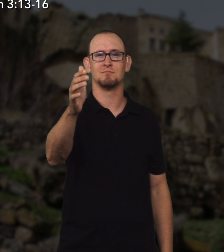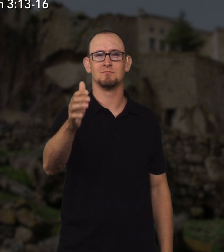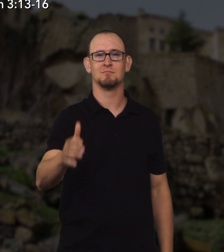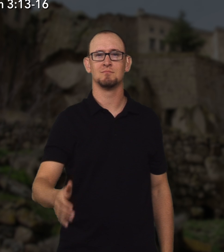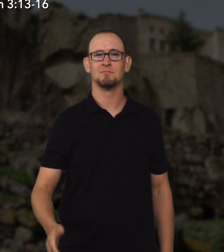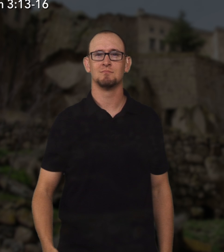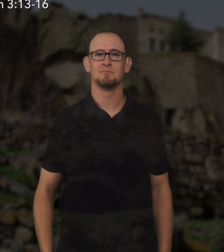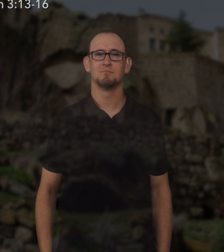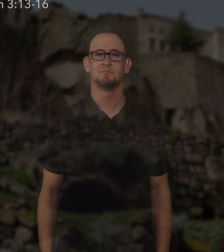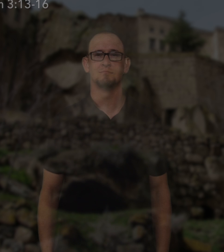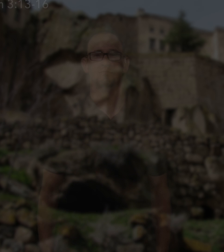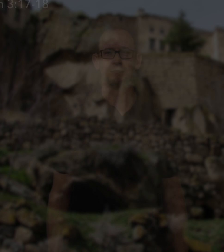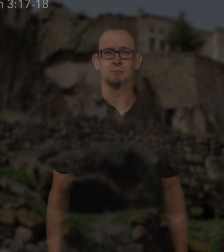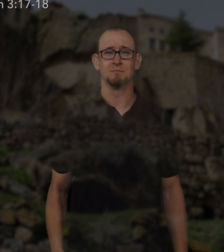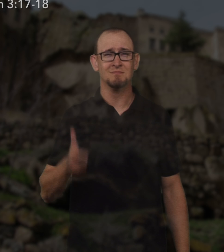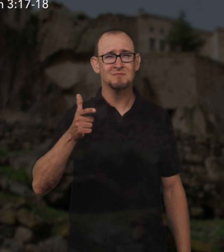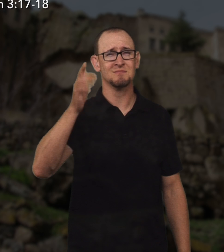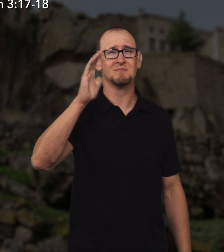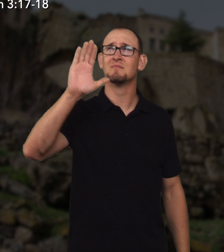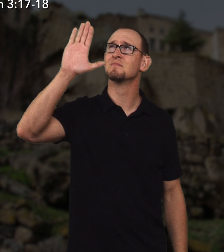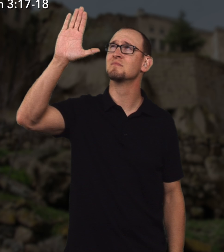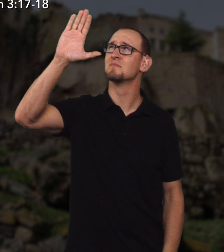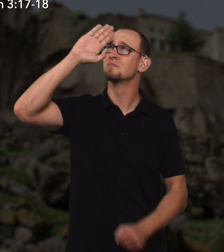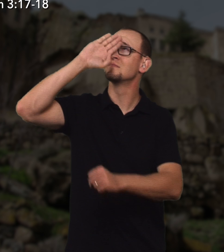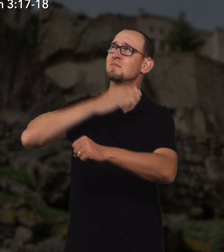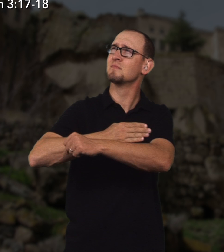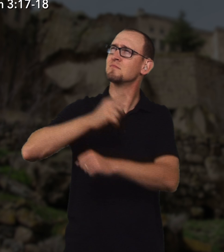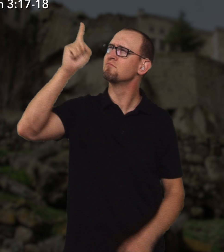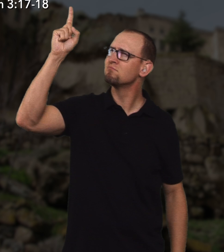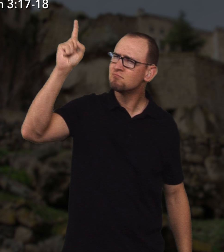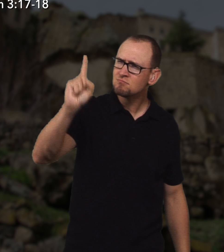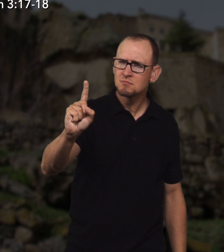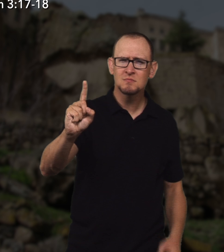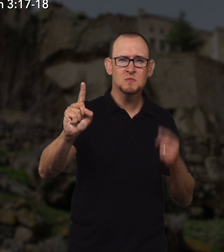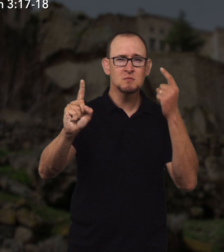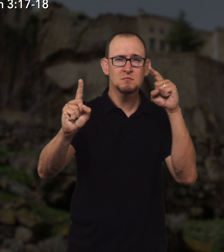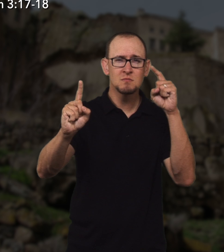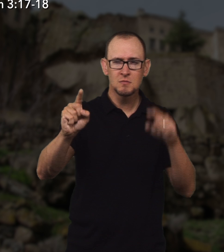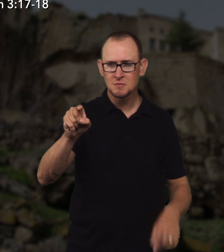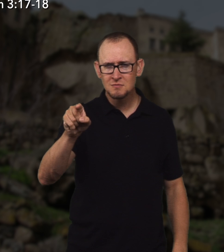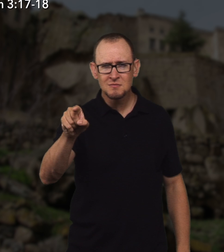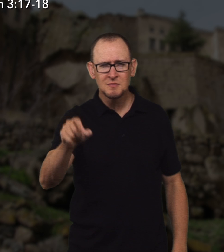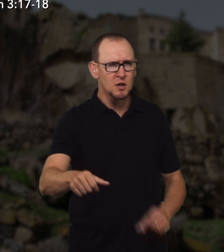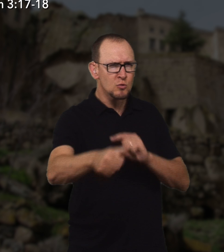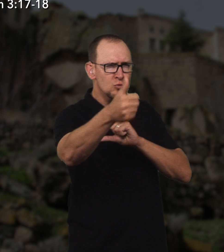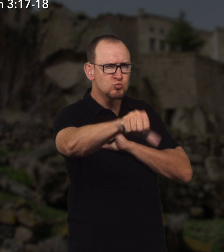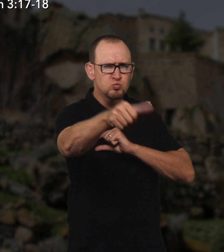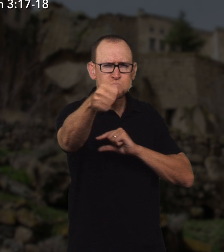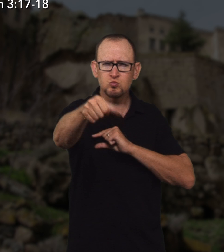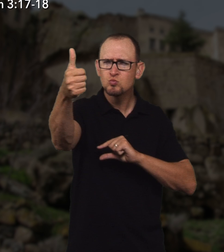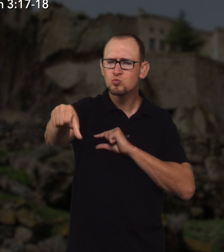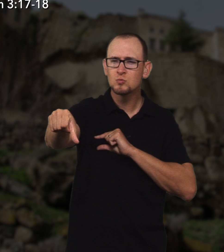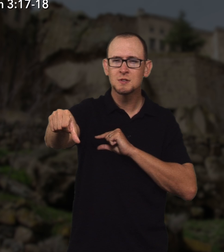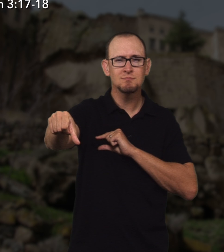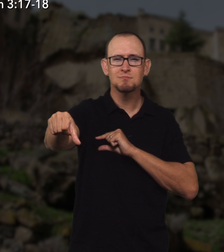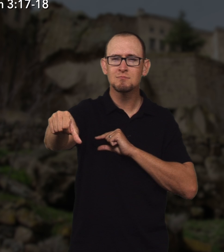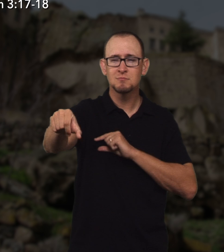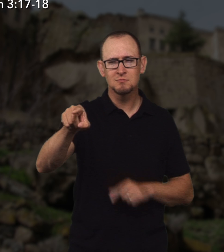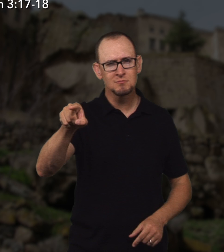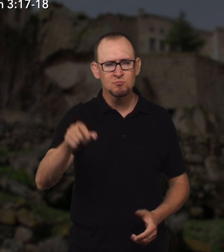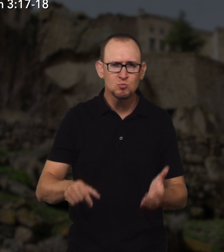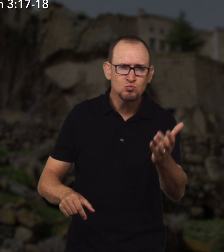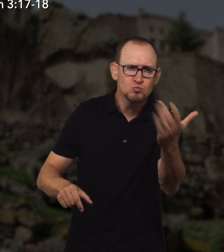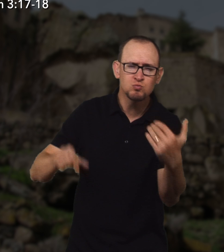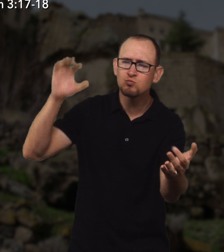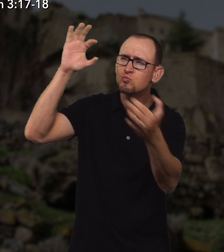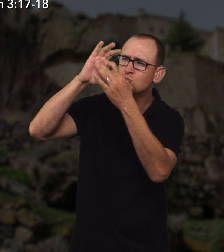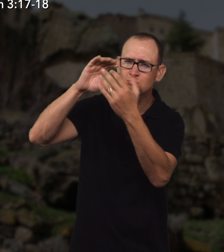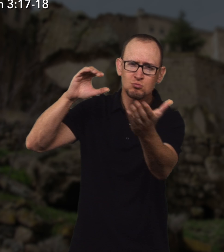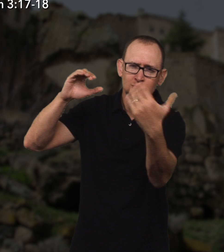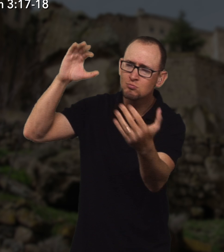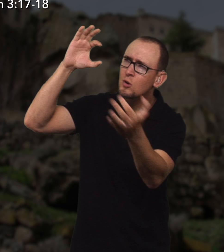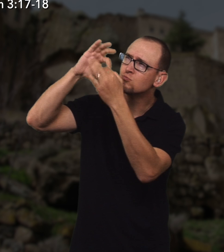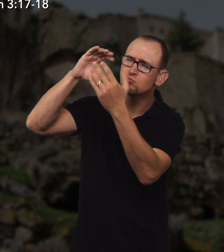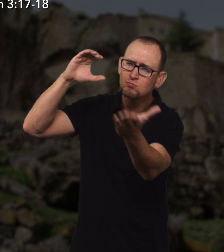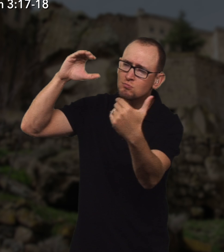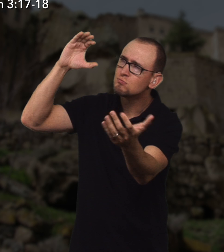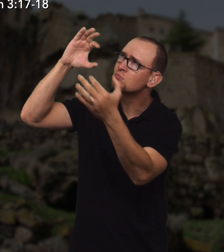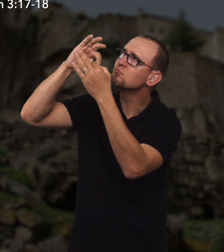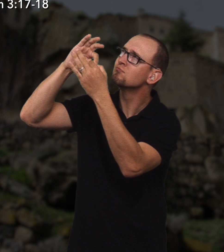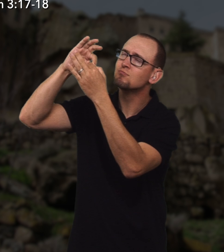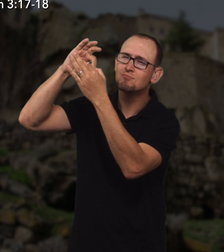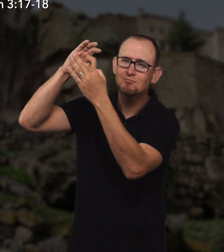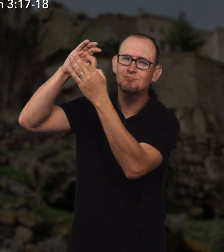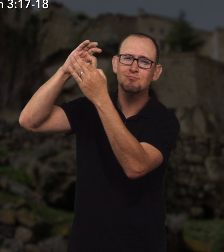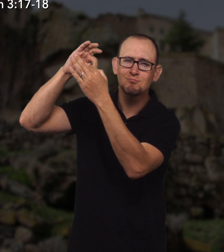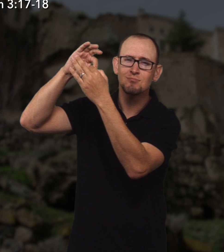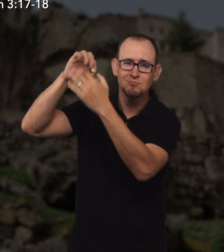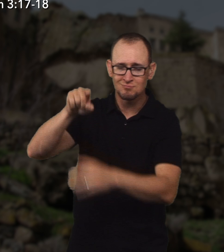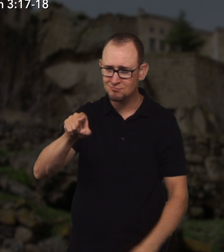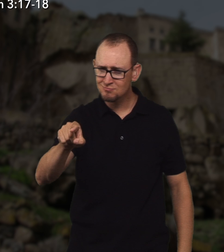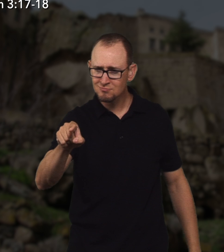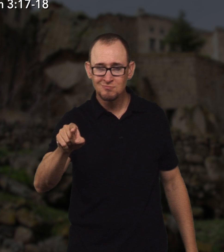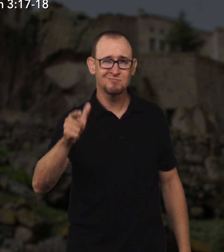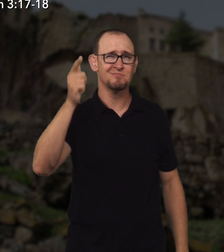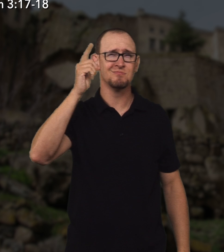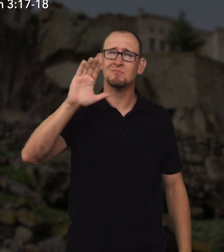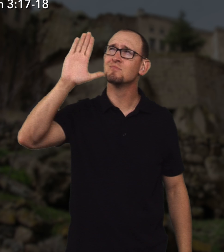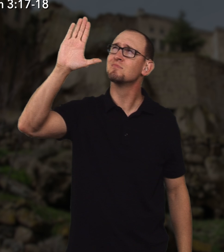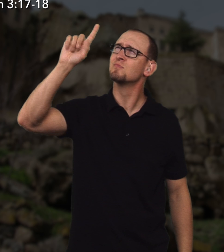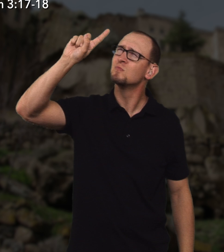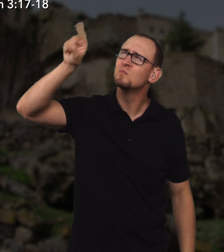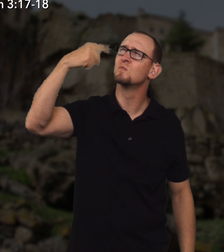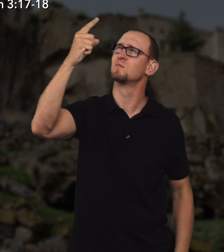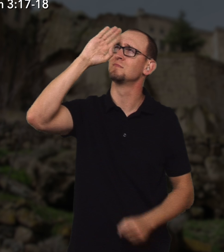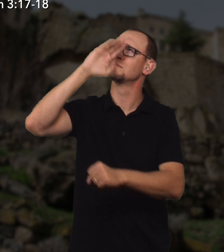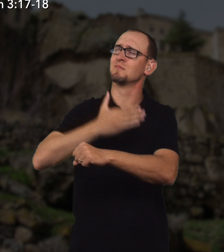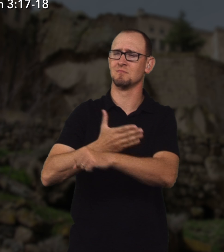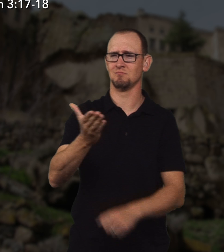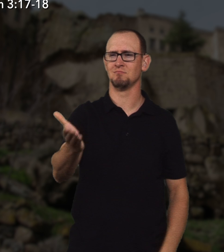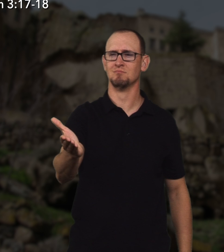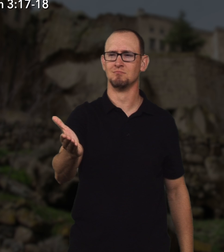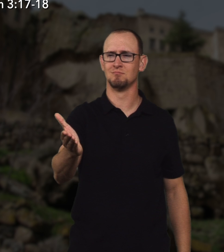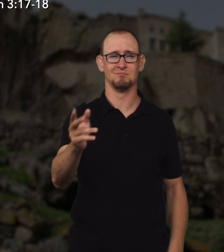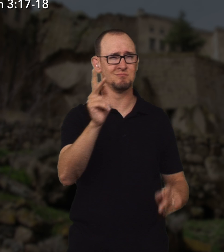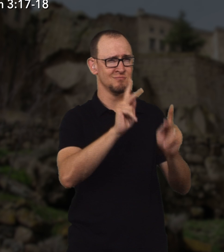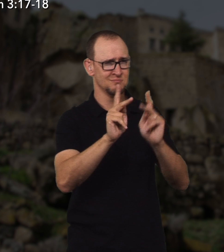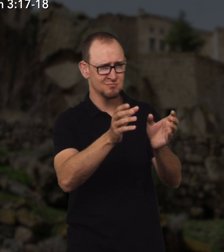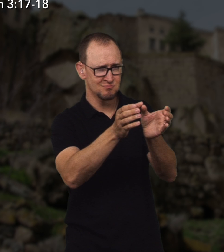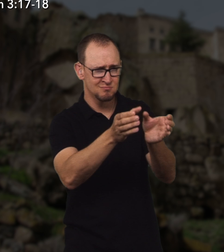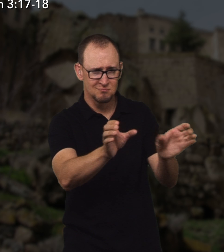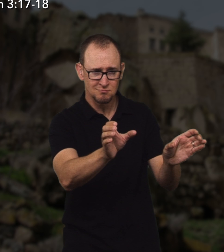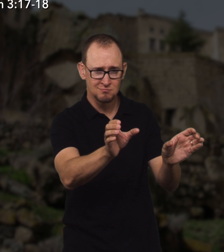For God did not send His Son into the world to condemn the world, but to save the world through Him.